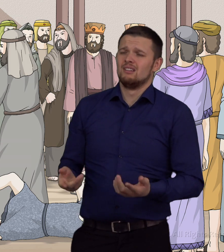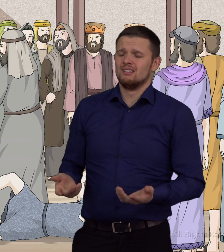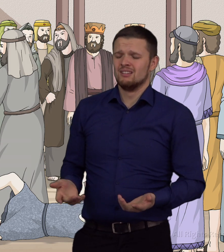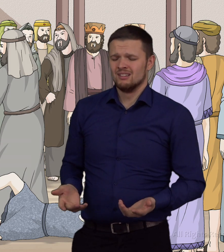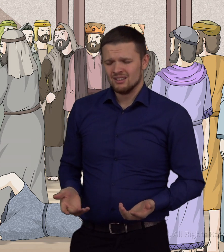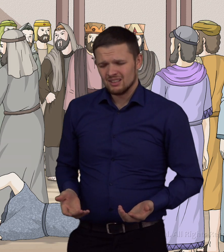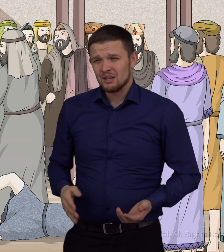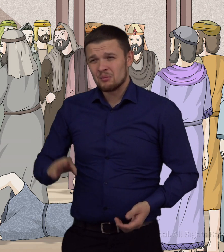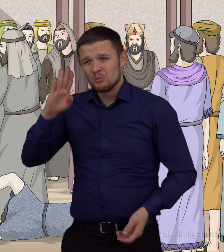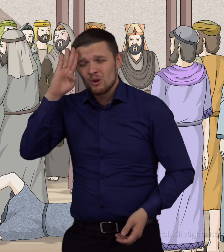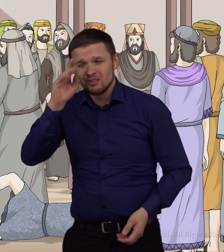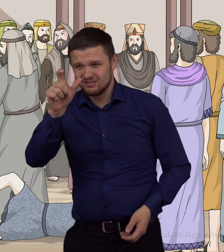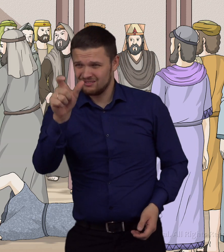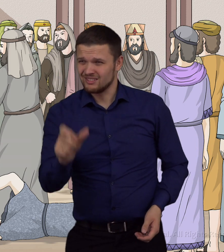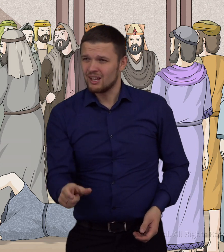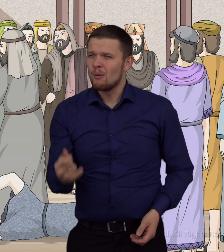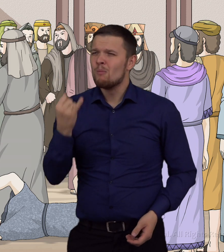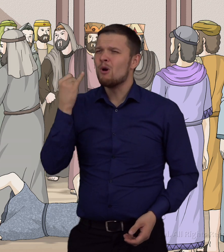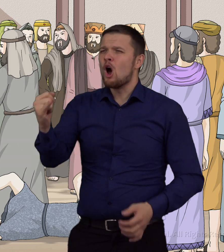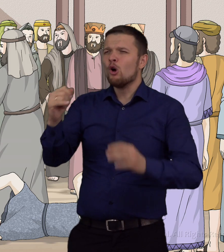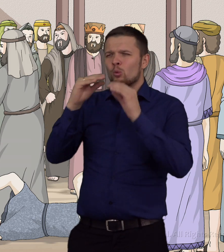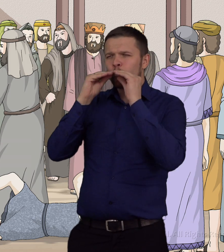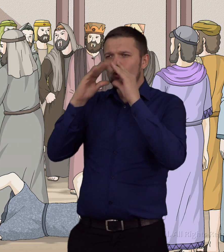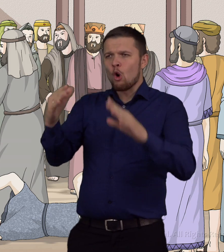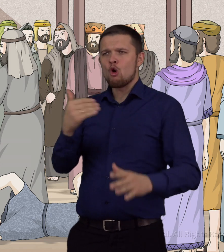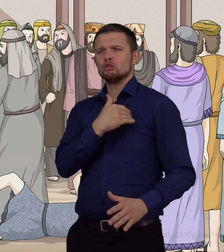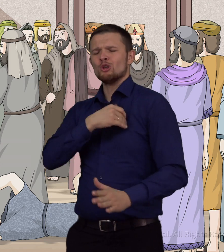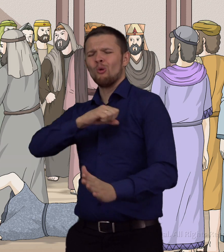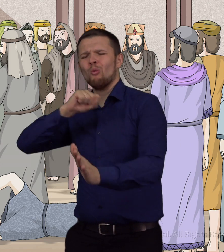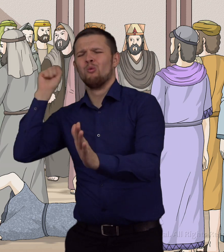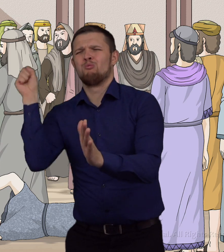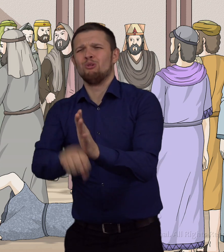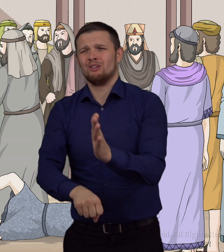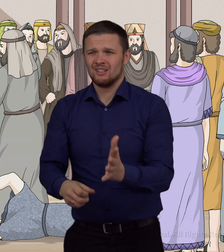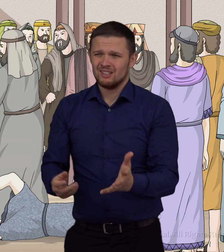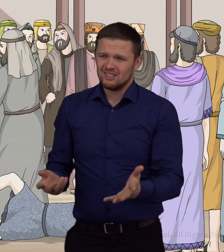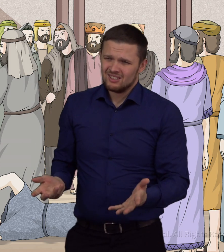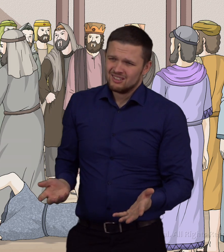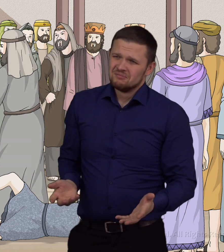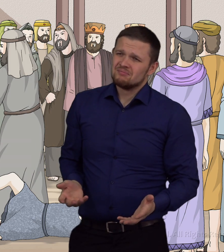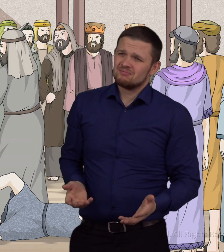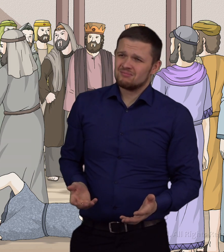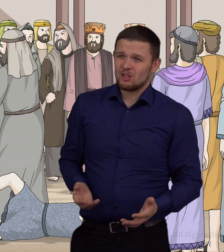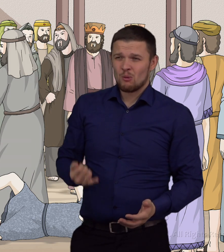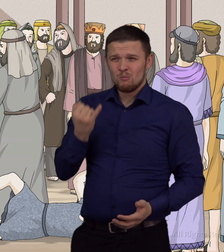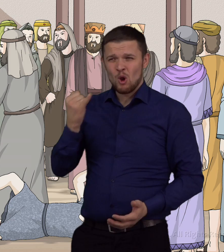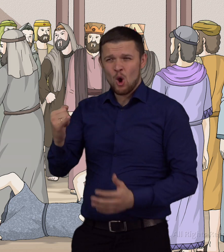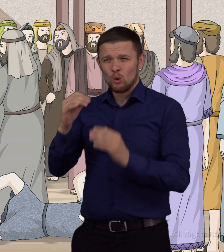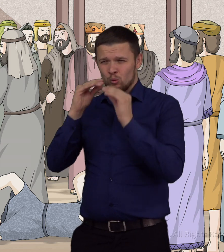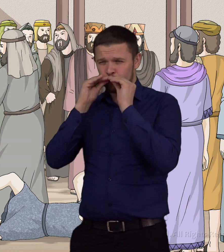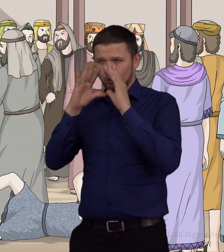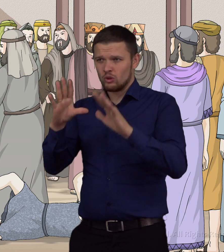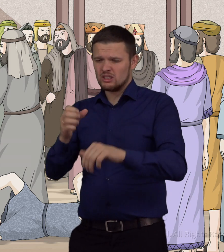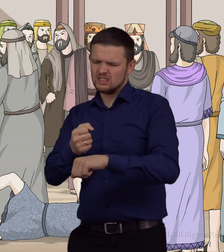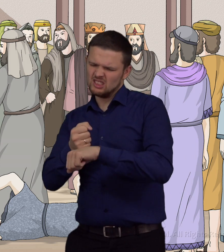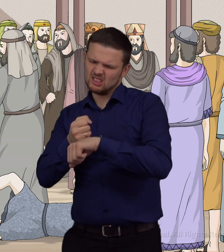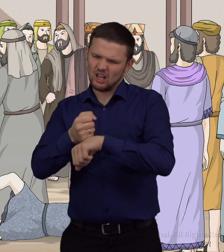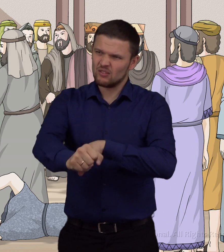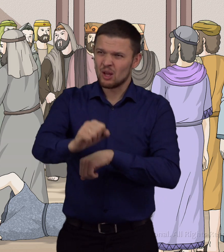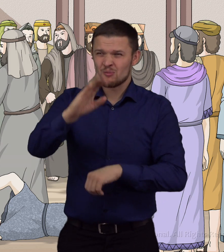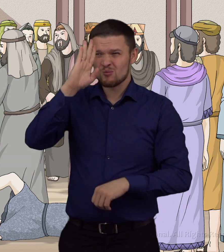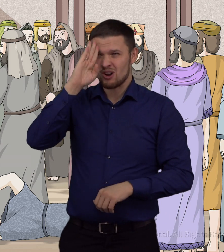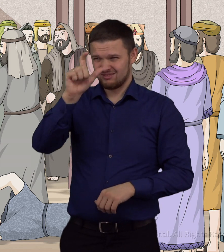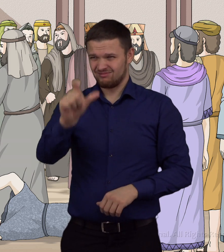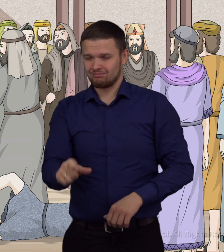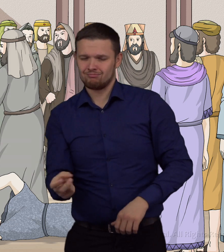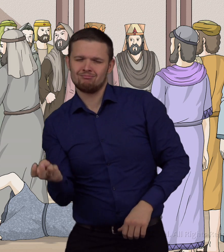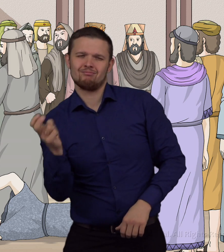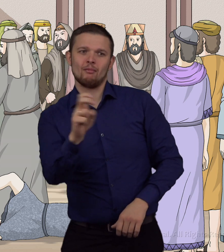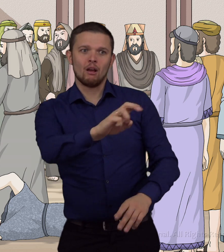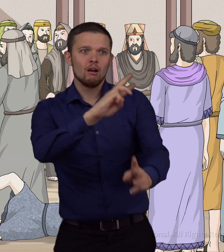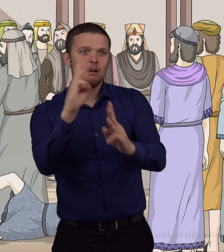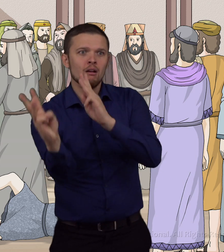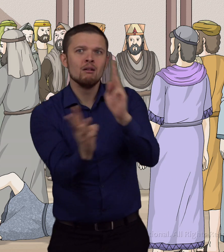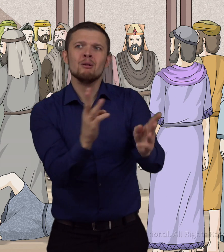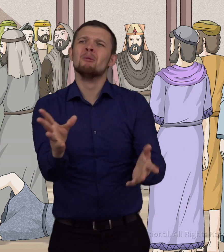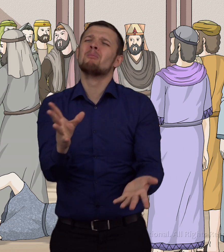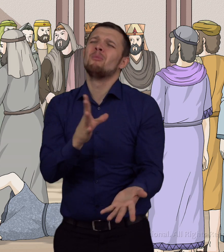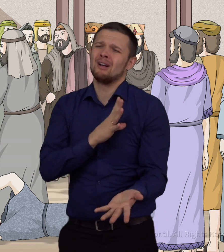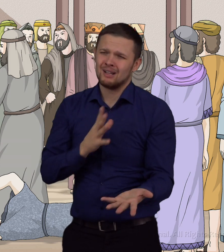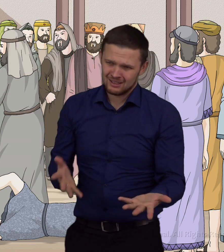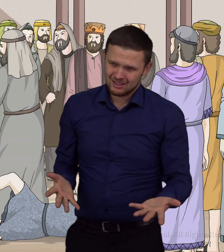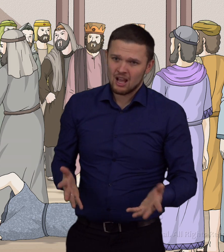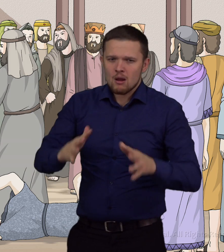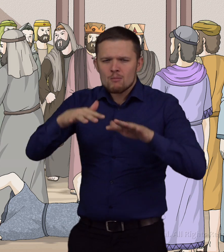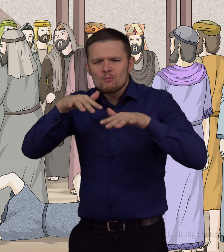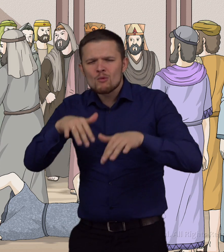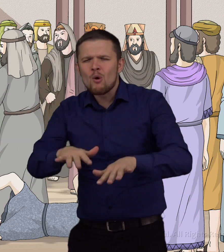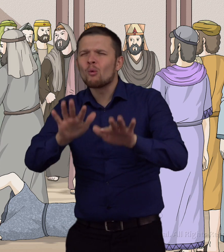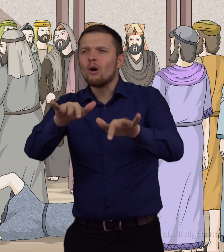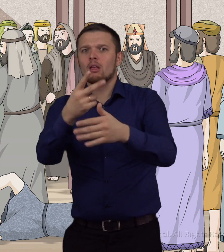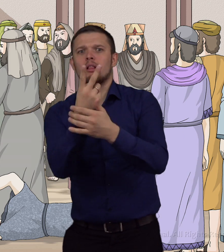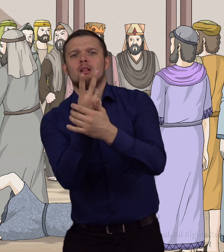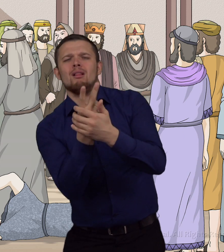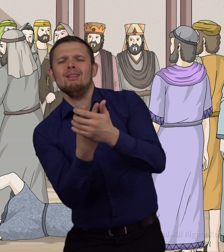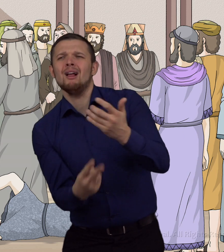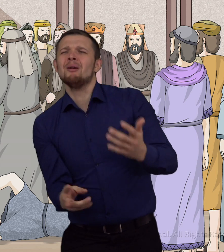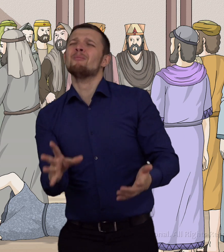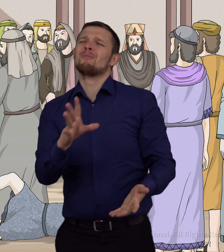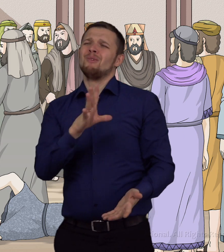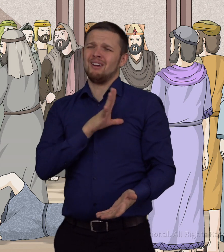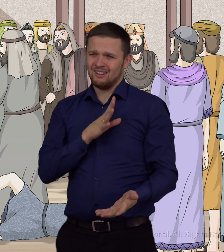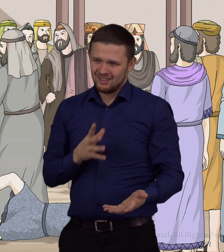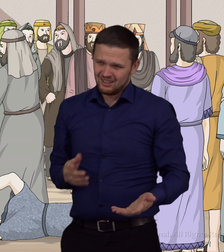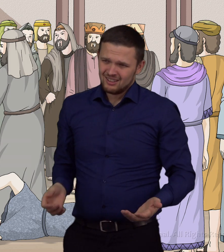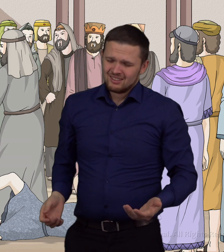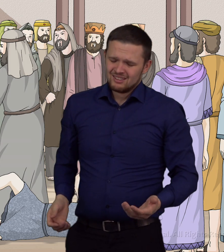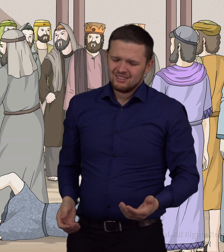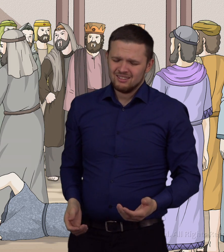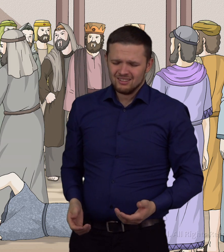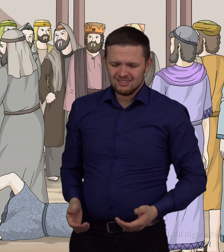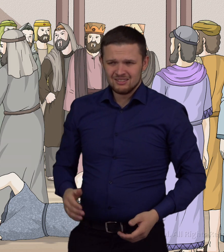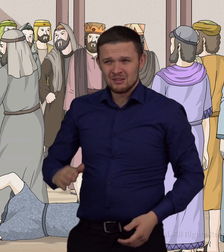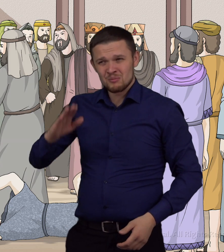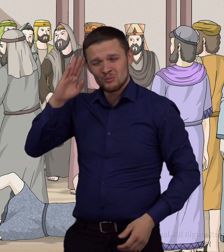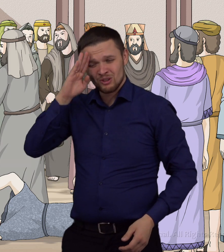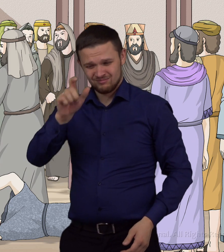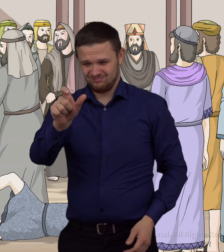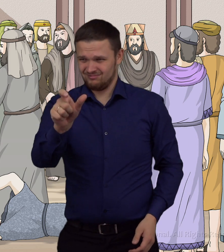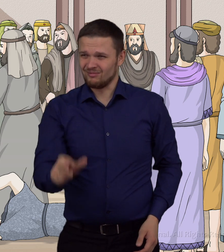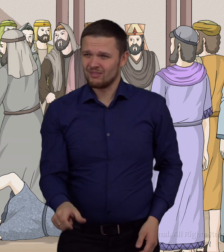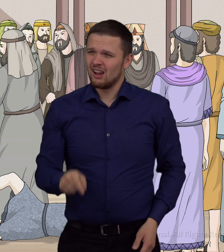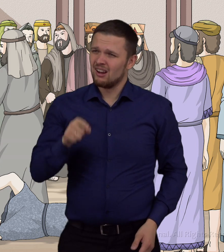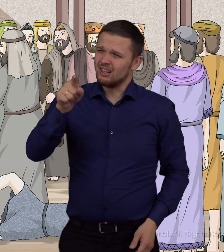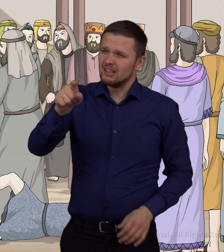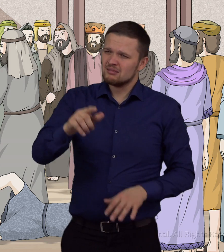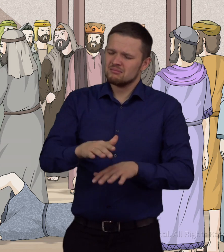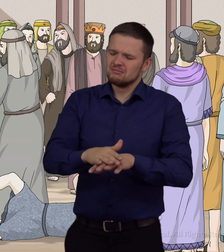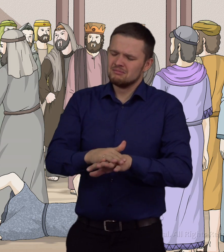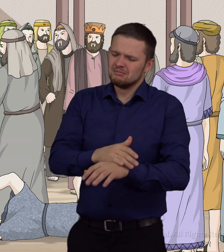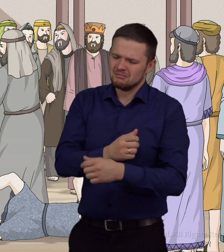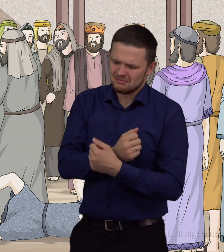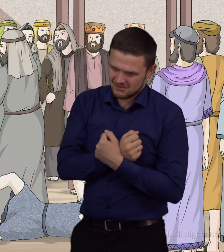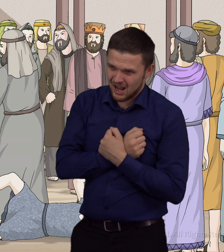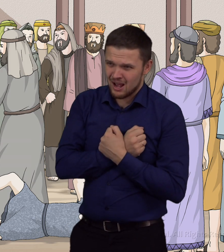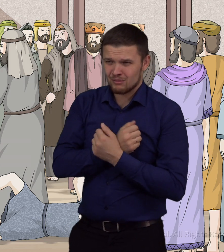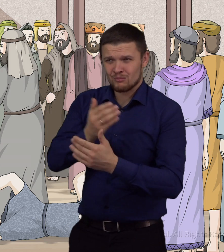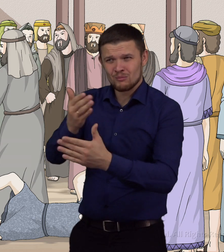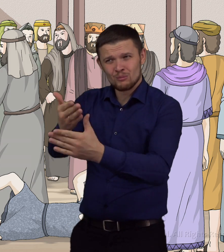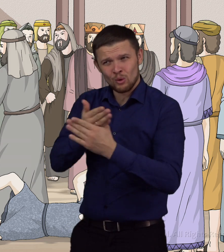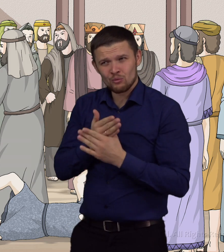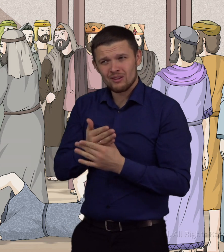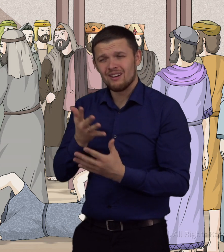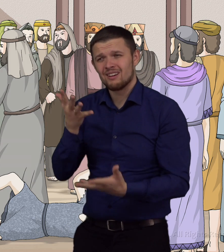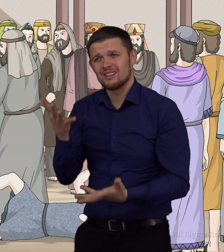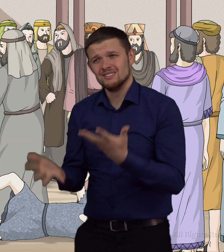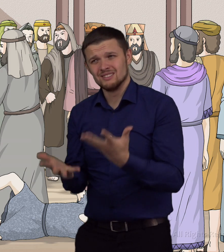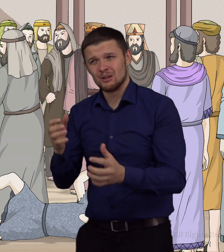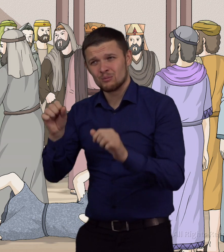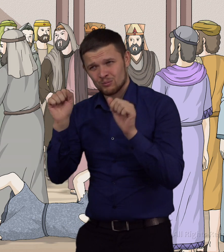“It often throws him into the fire or into the water, trying to kill him.